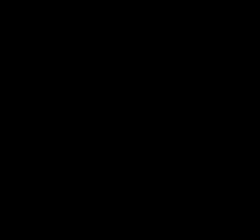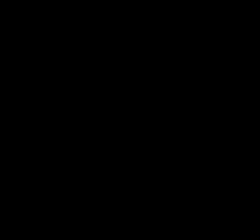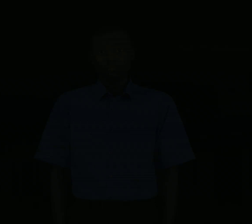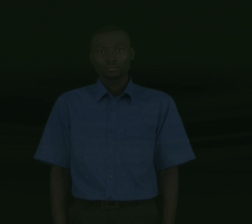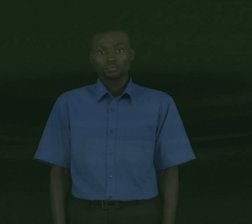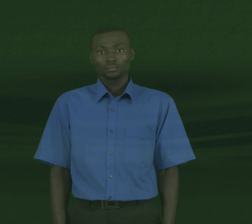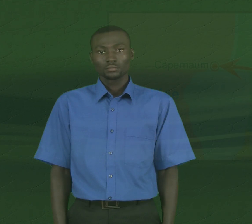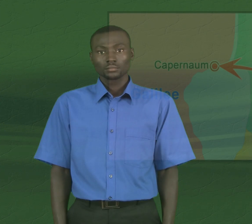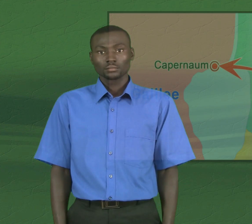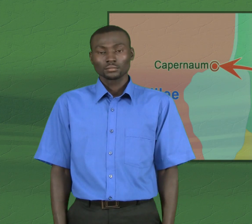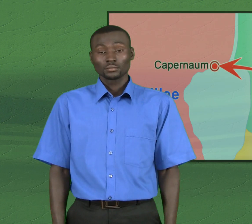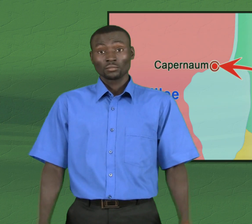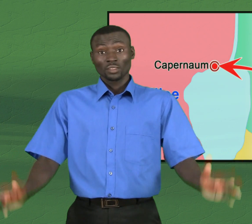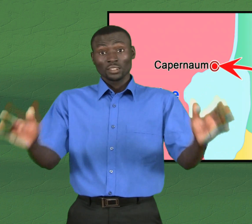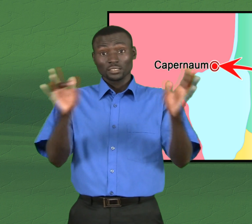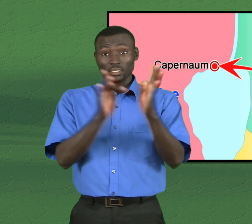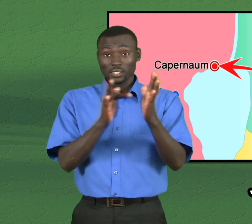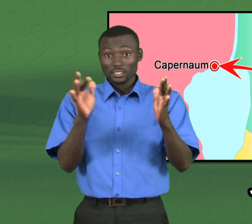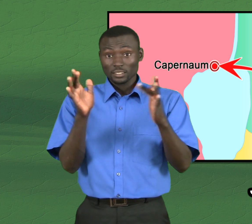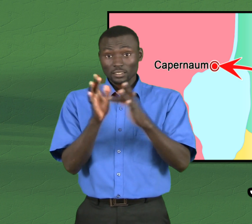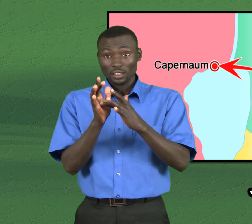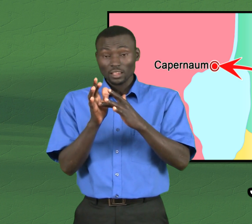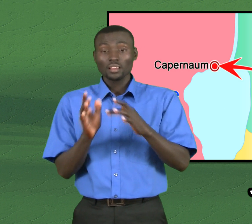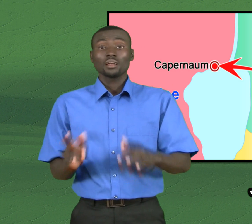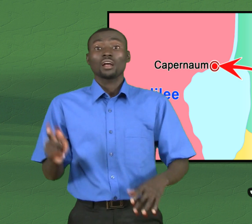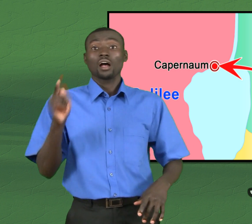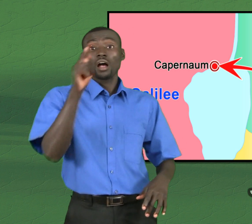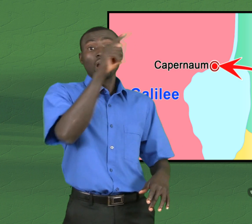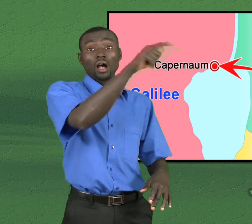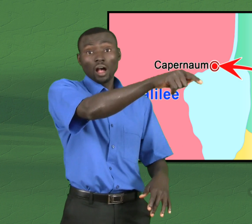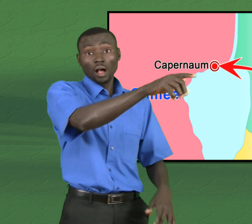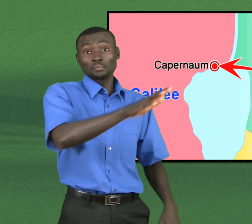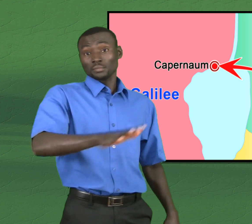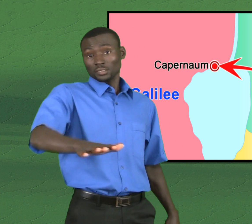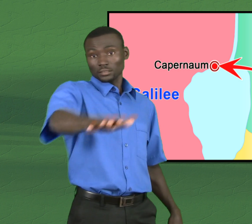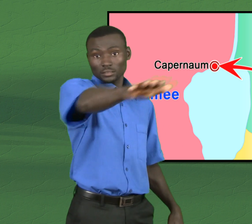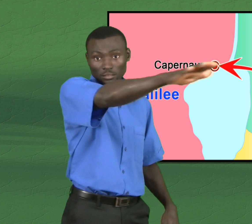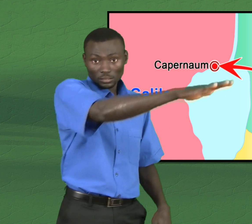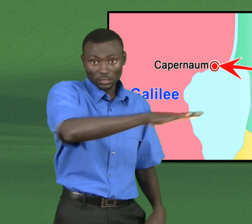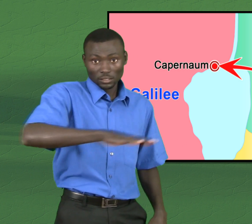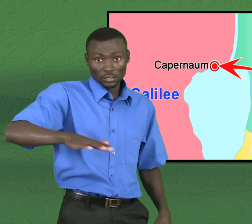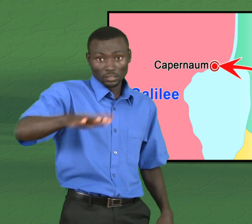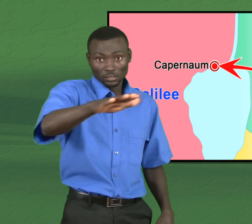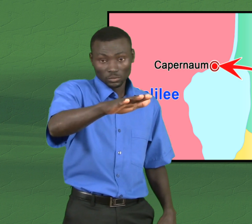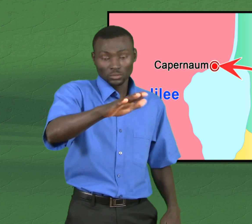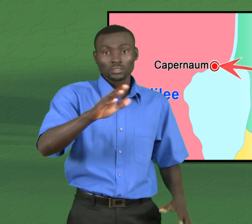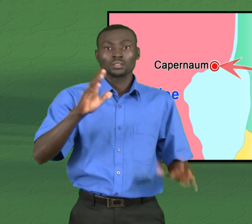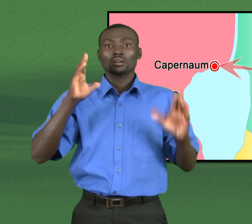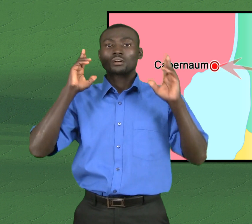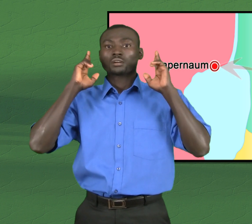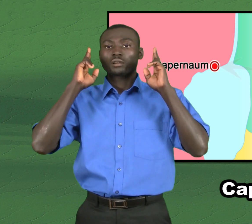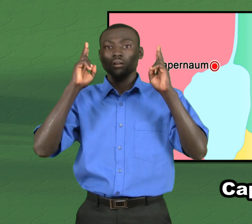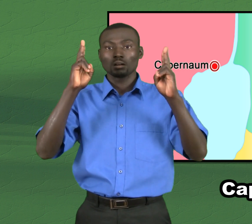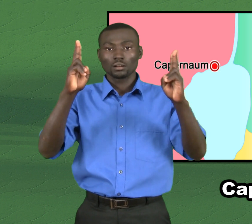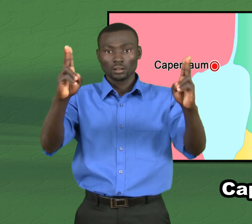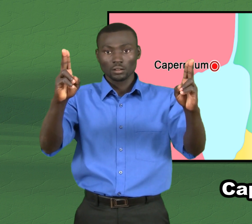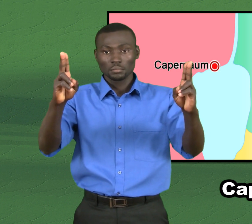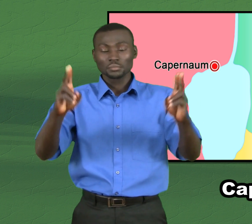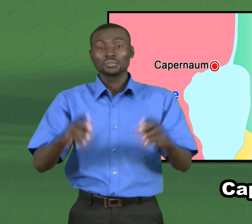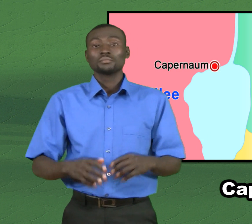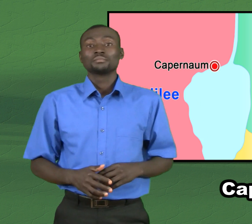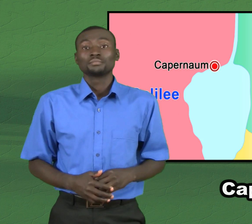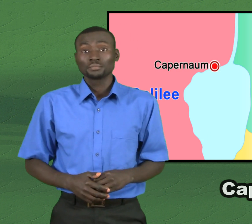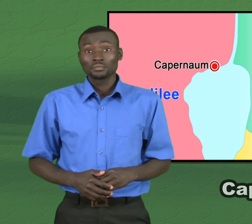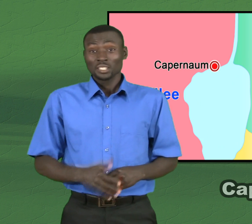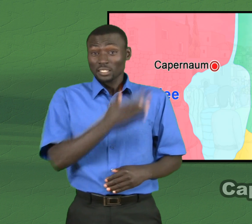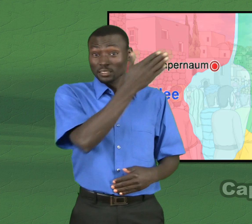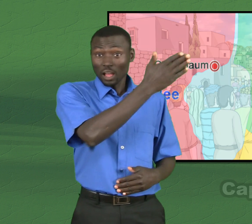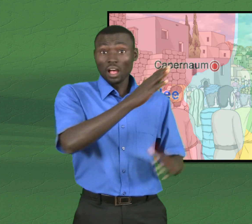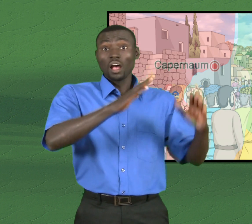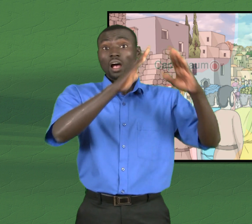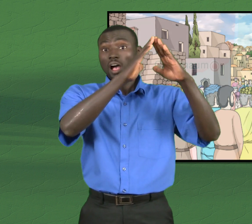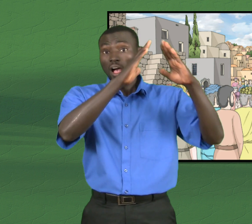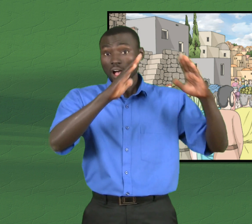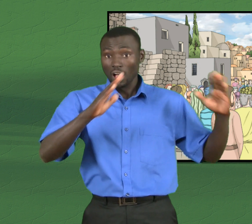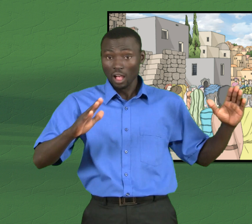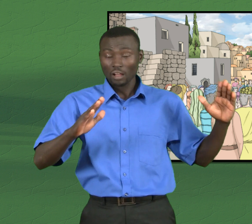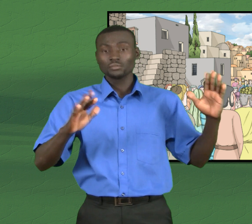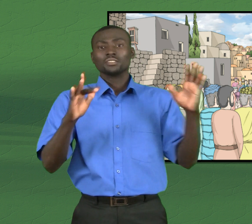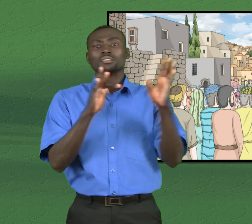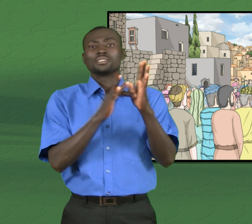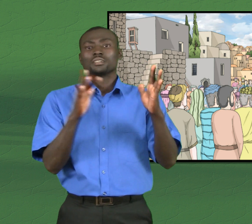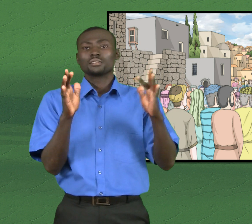A few days later Jesus went back to Capernaum.